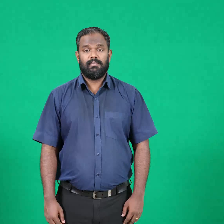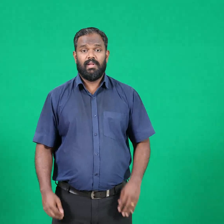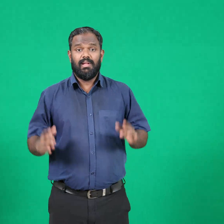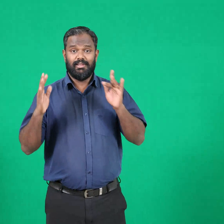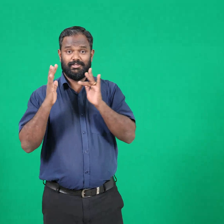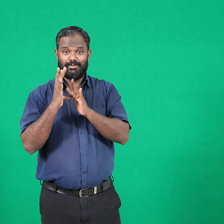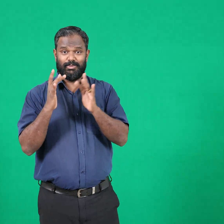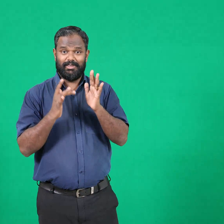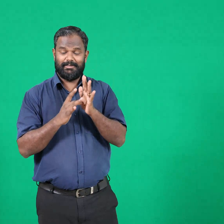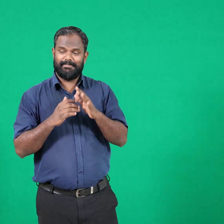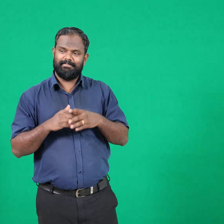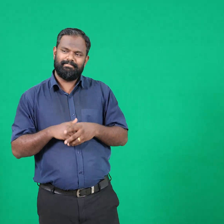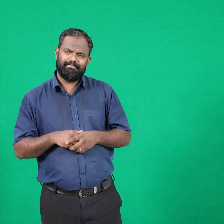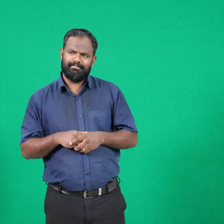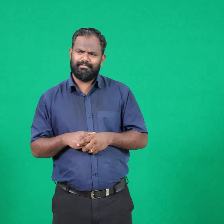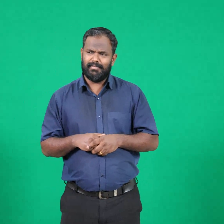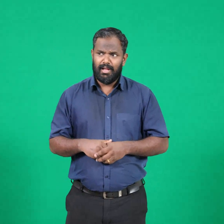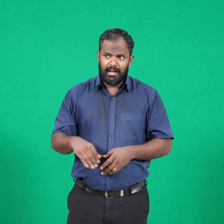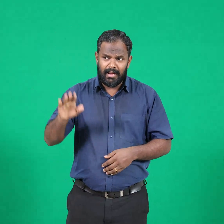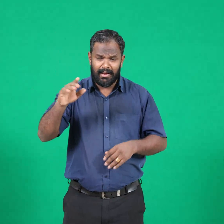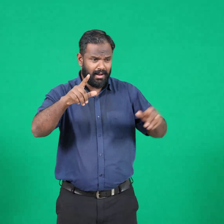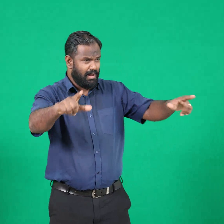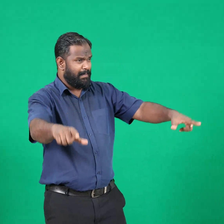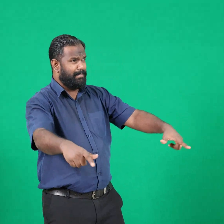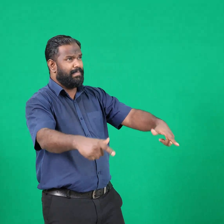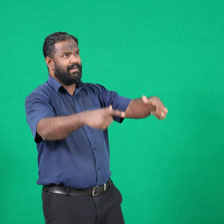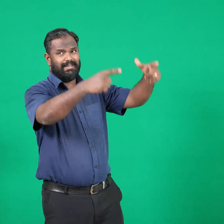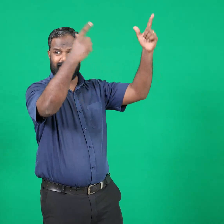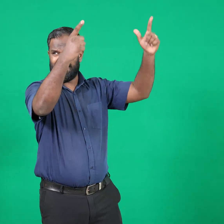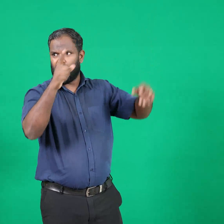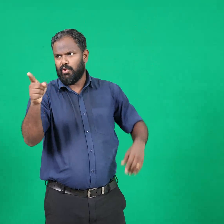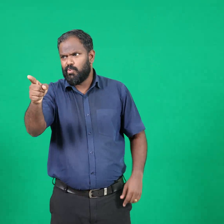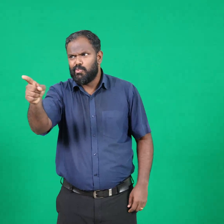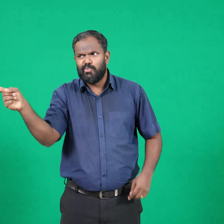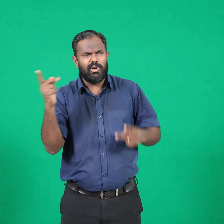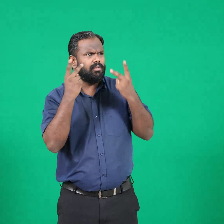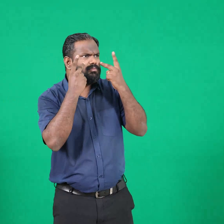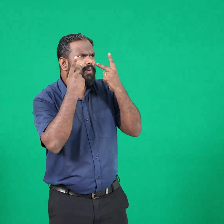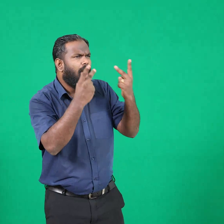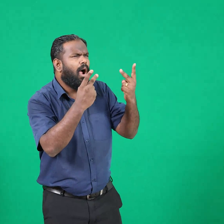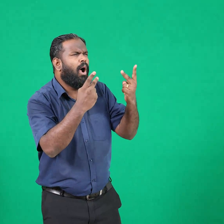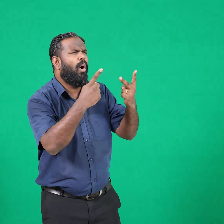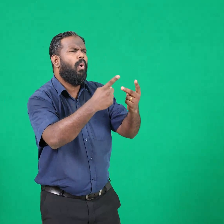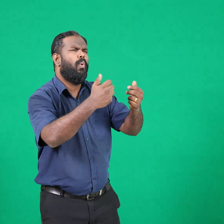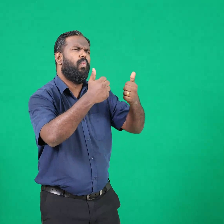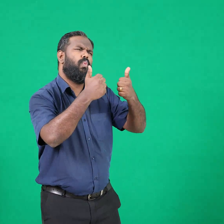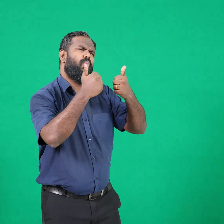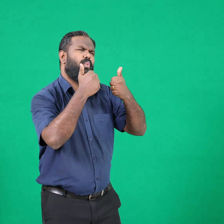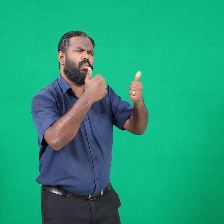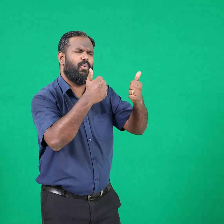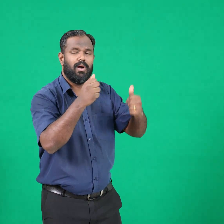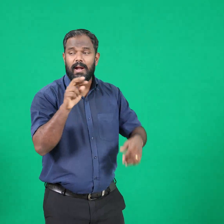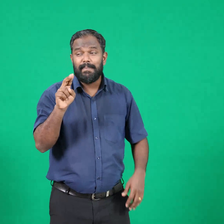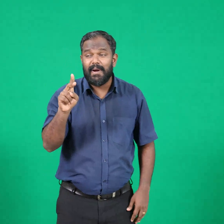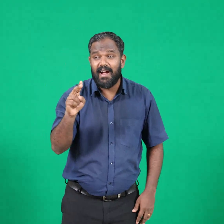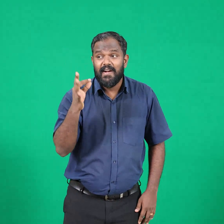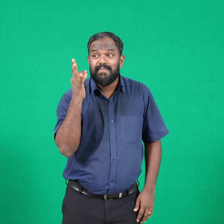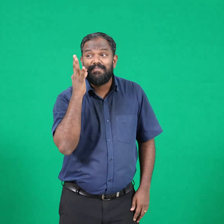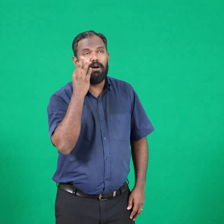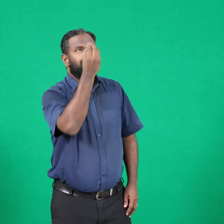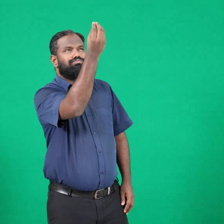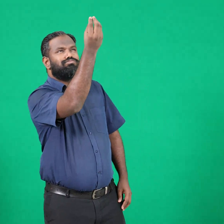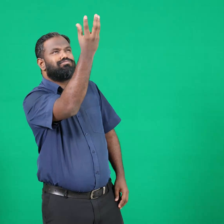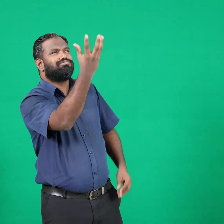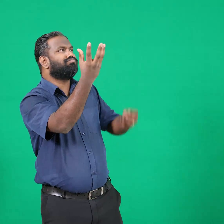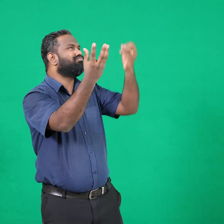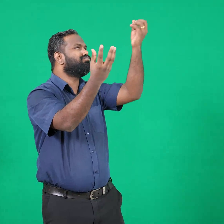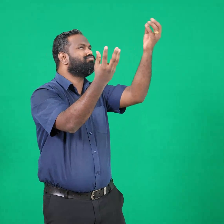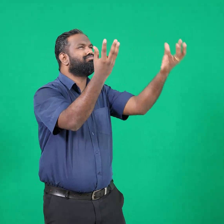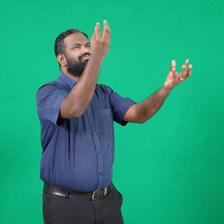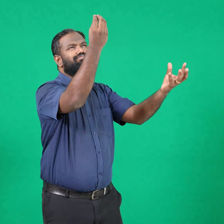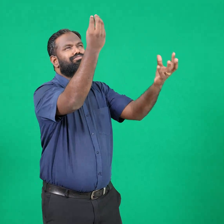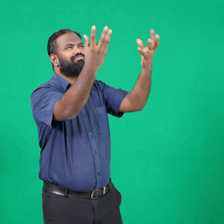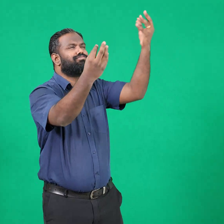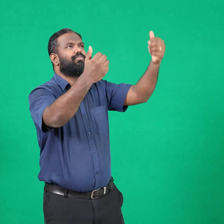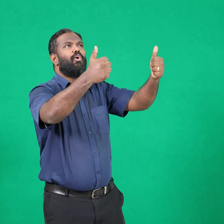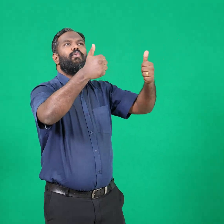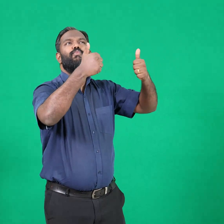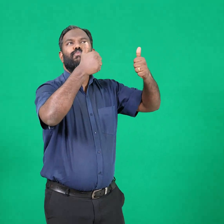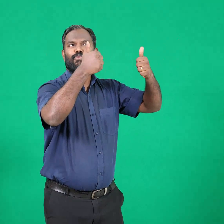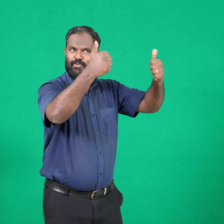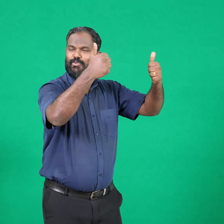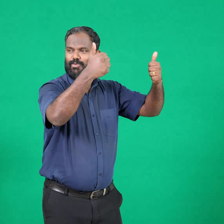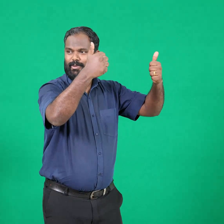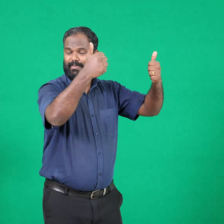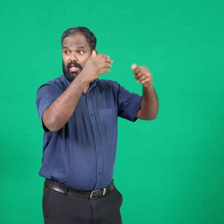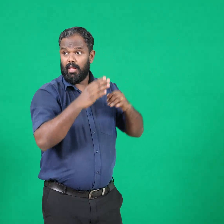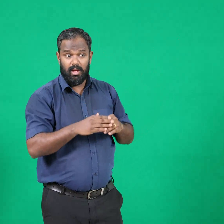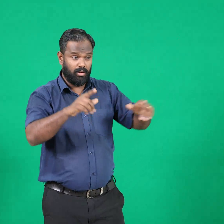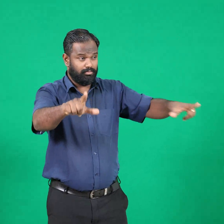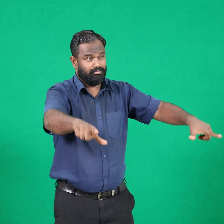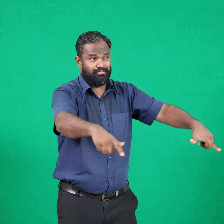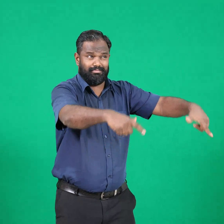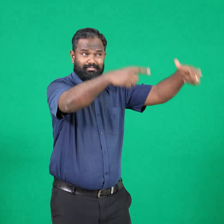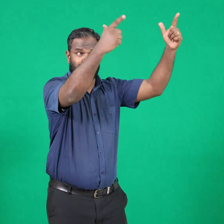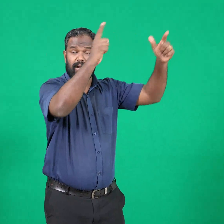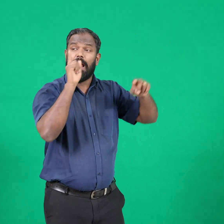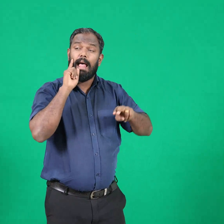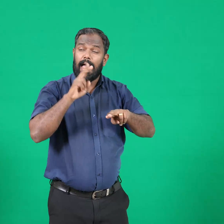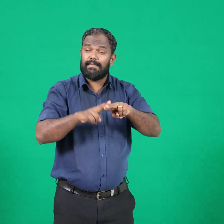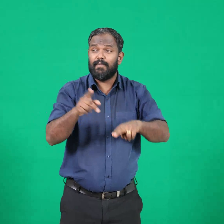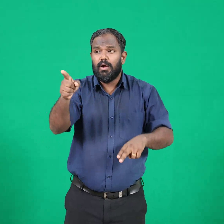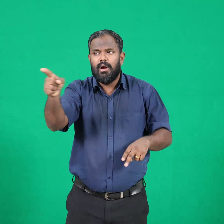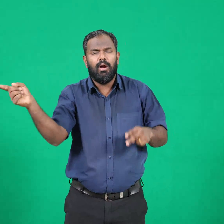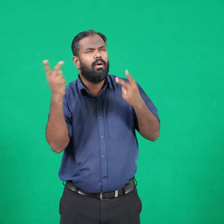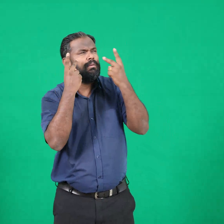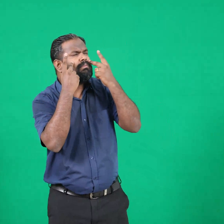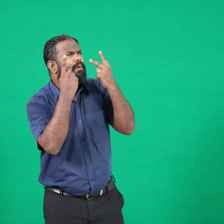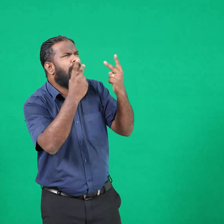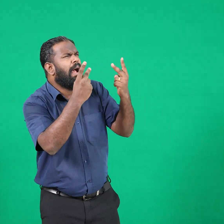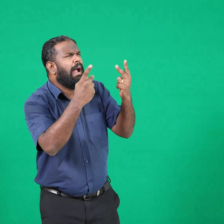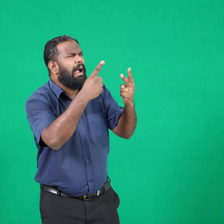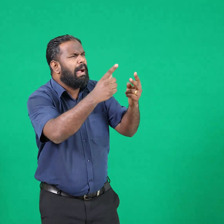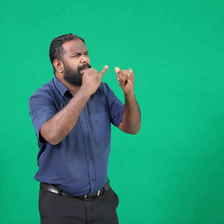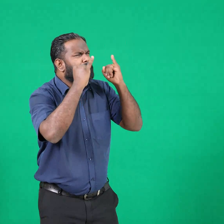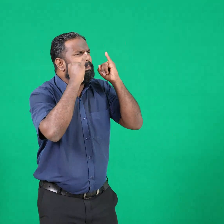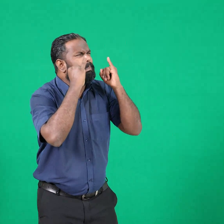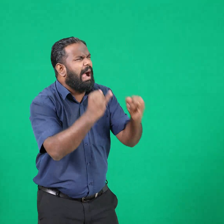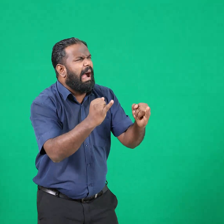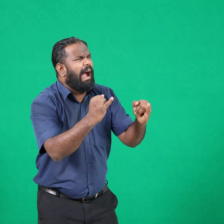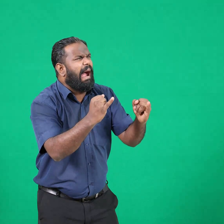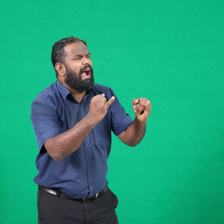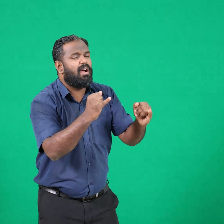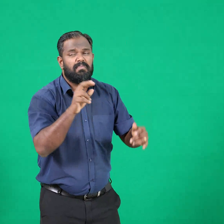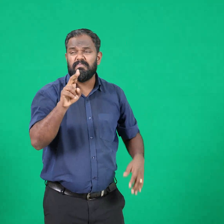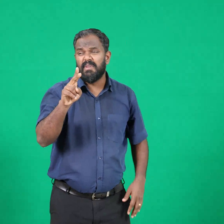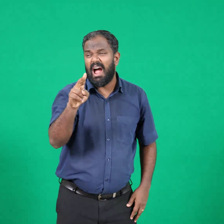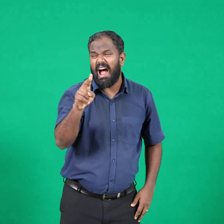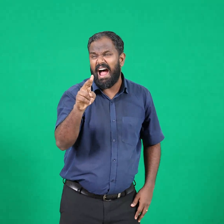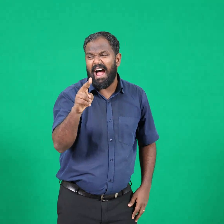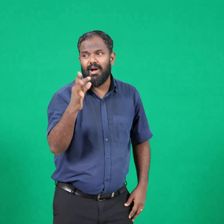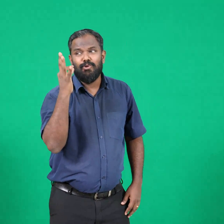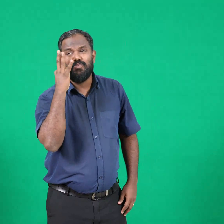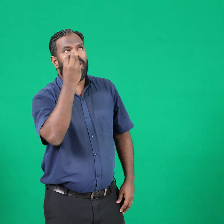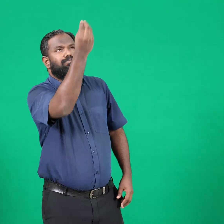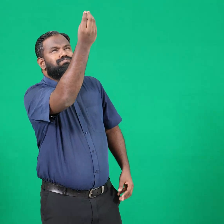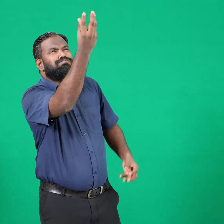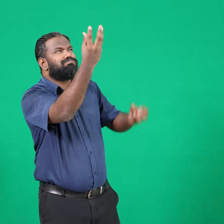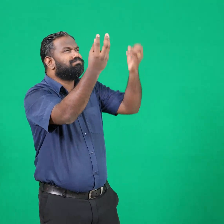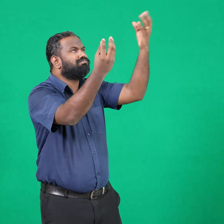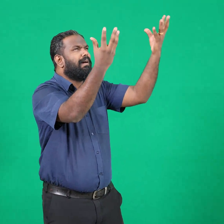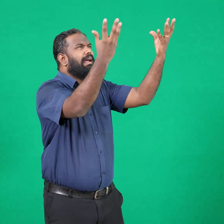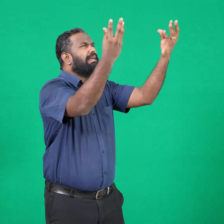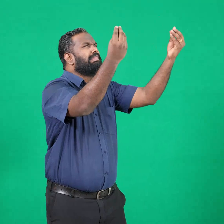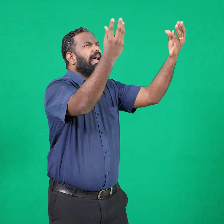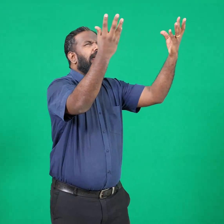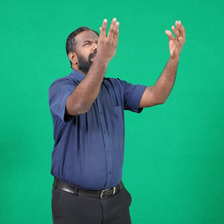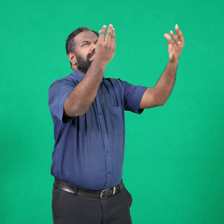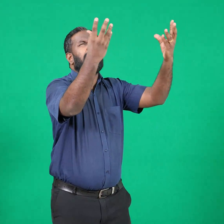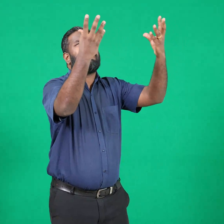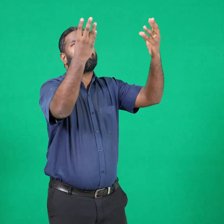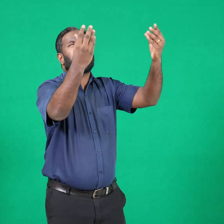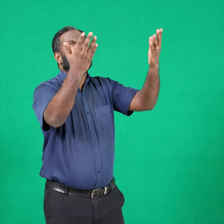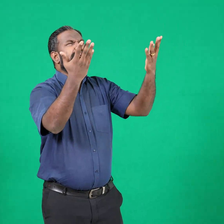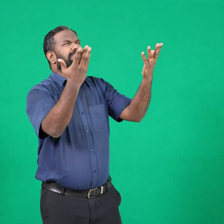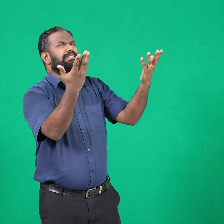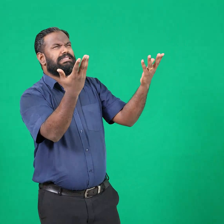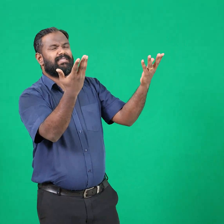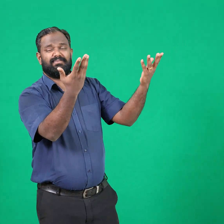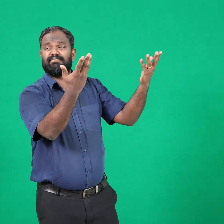Make a tree good and its fruit will be good, or make a tree bad and its fruit will be bad;